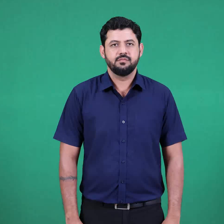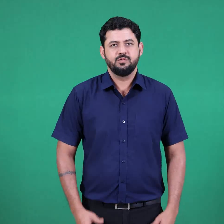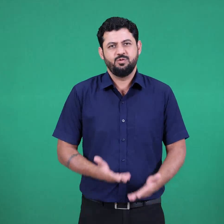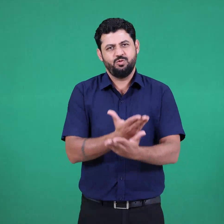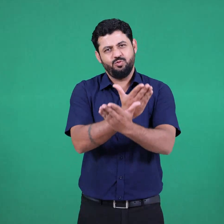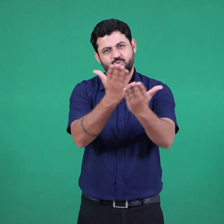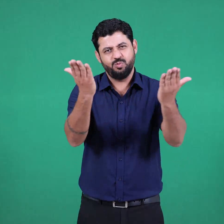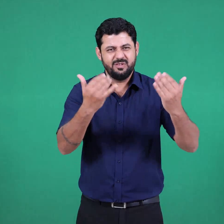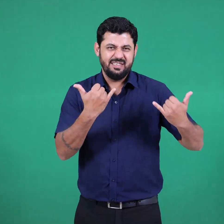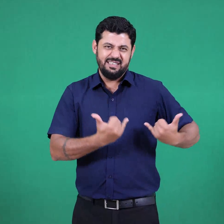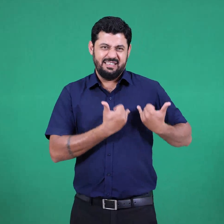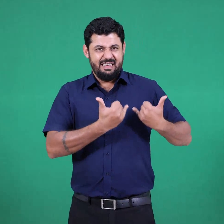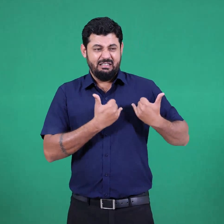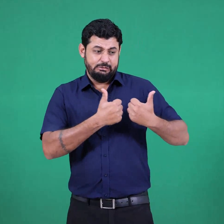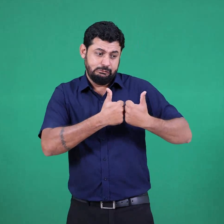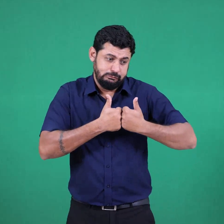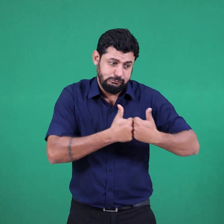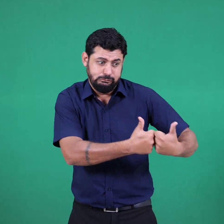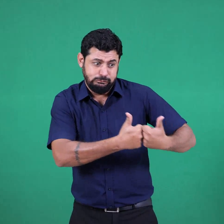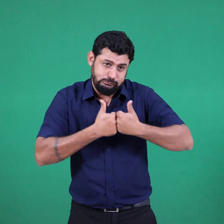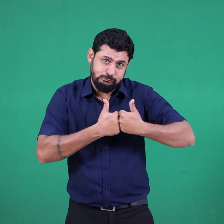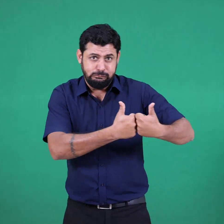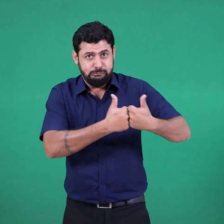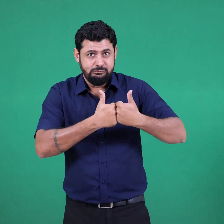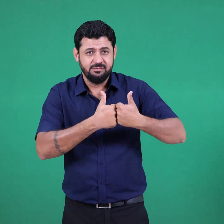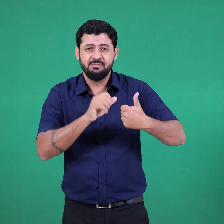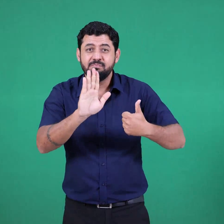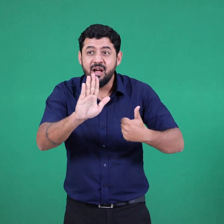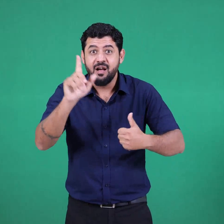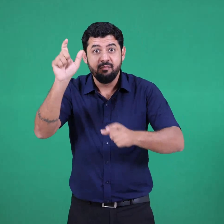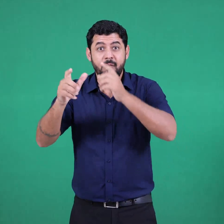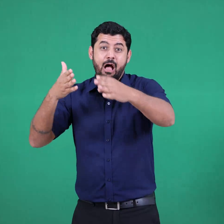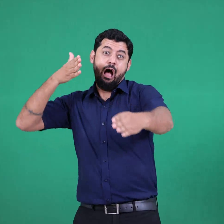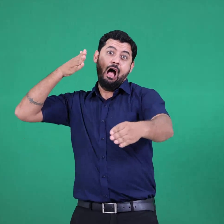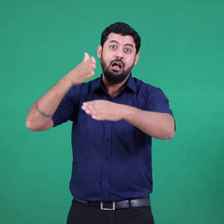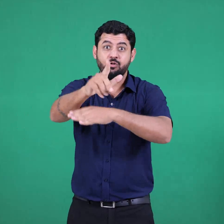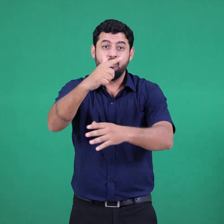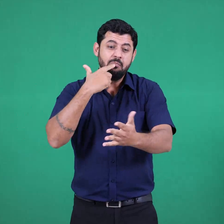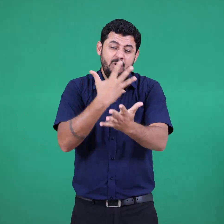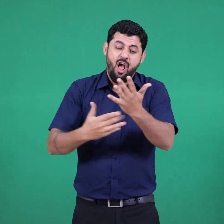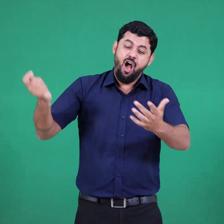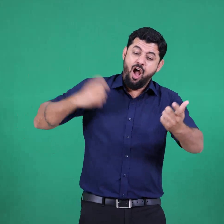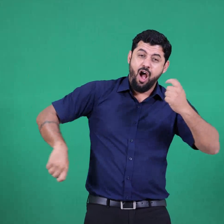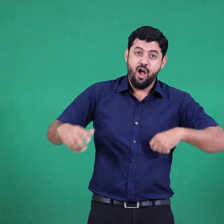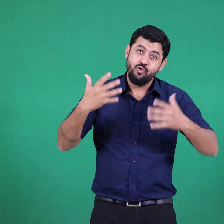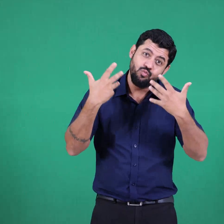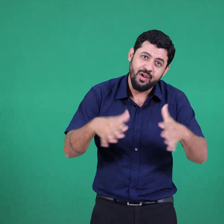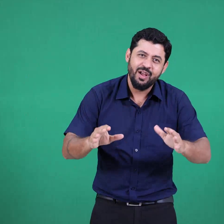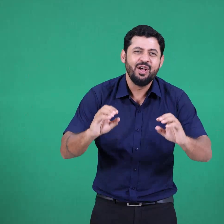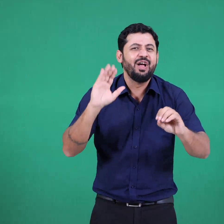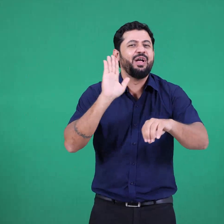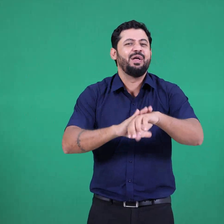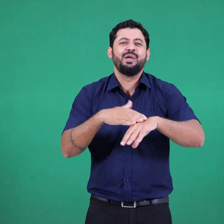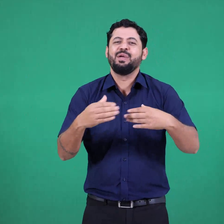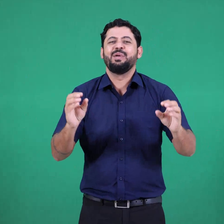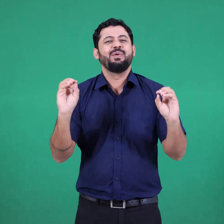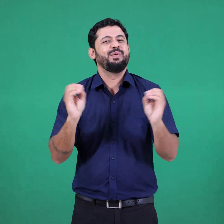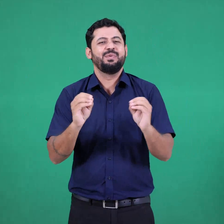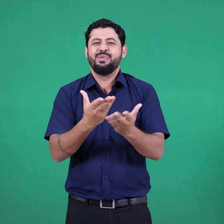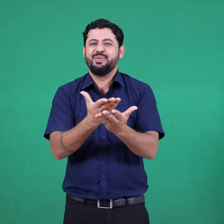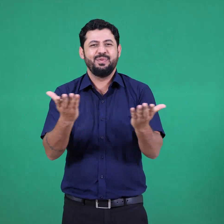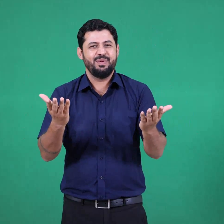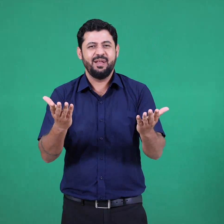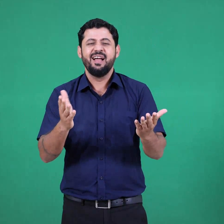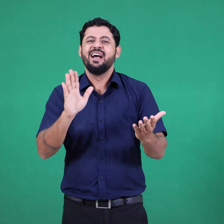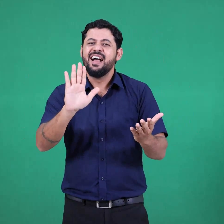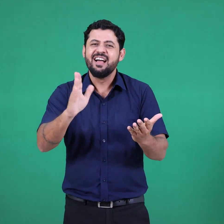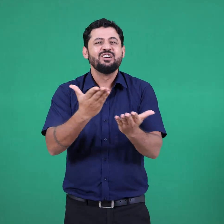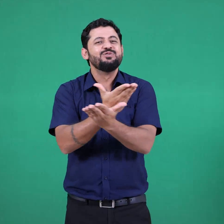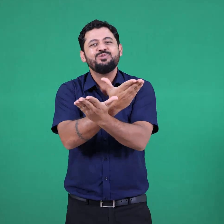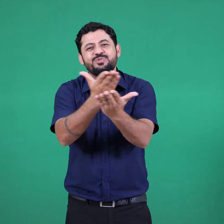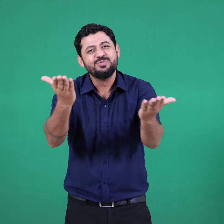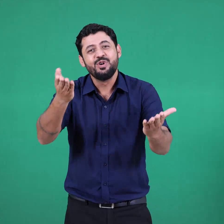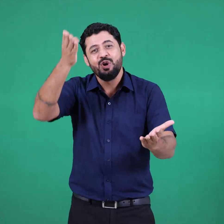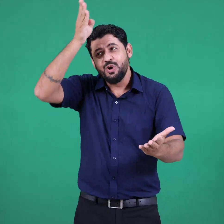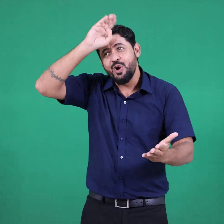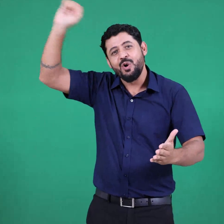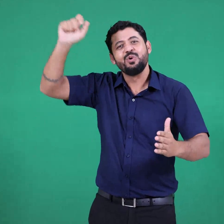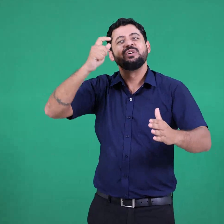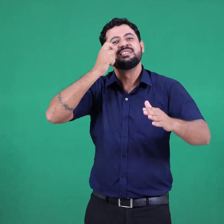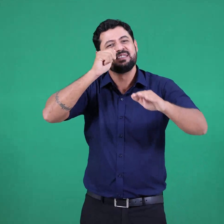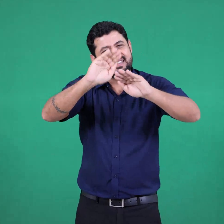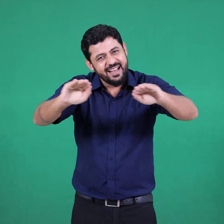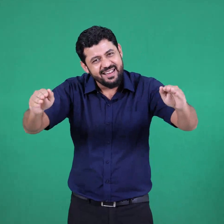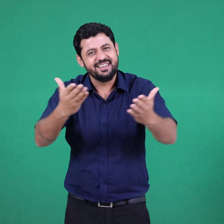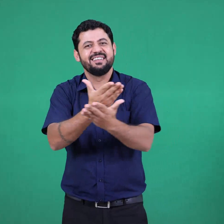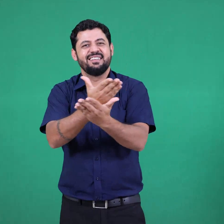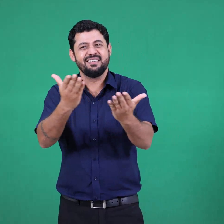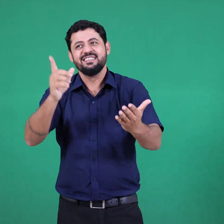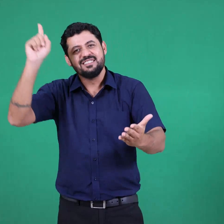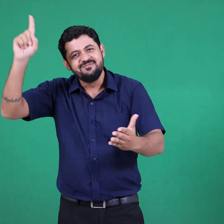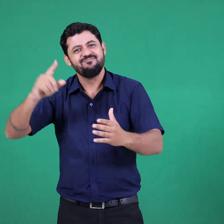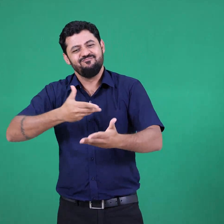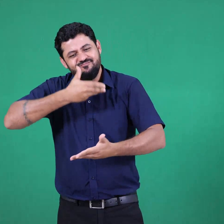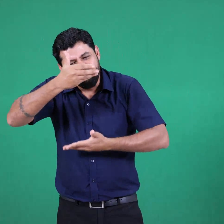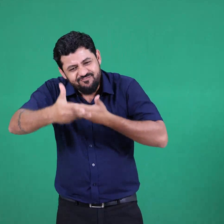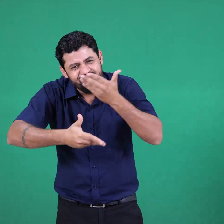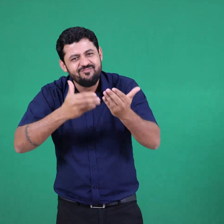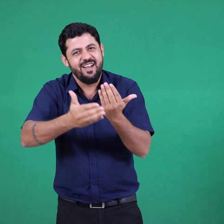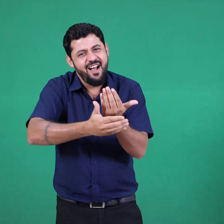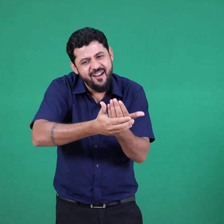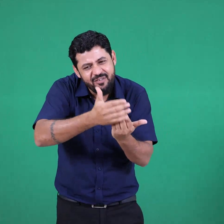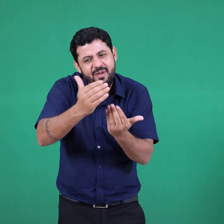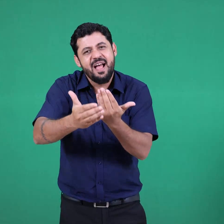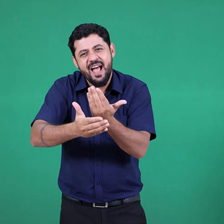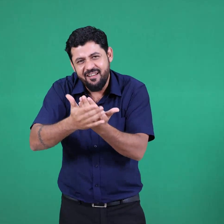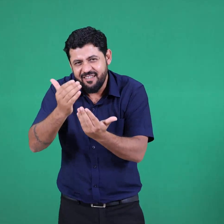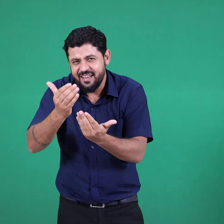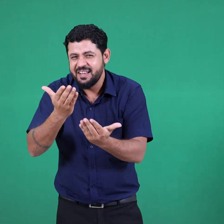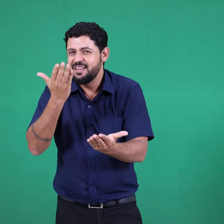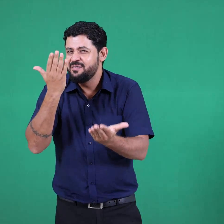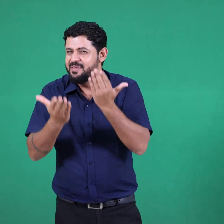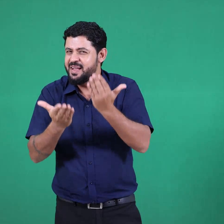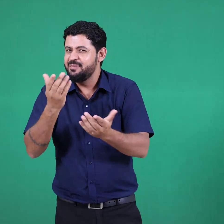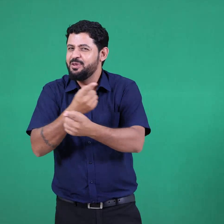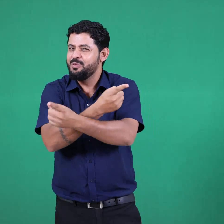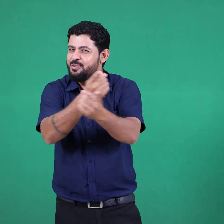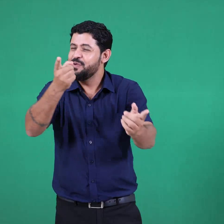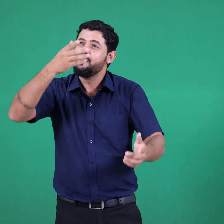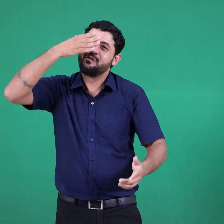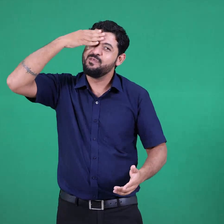In your struggle against sin, you have not yet resisted to the point of shedding your blood.